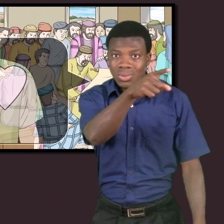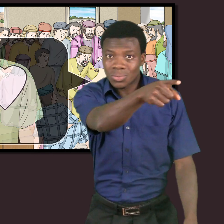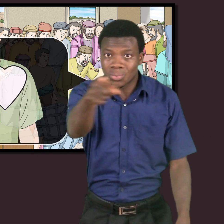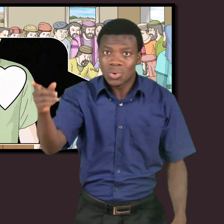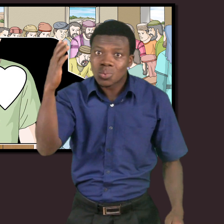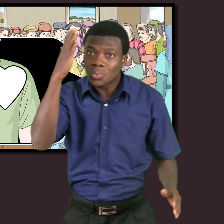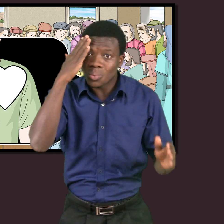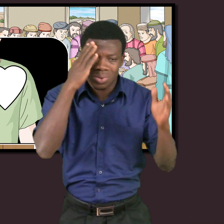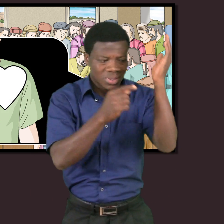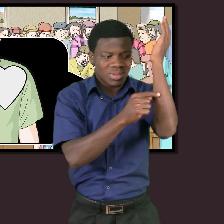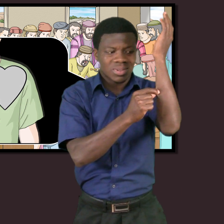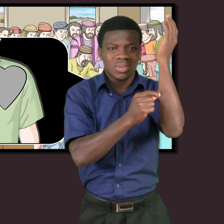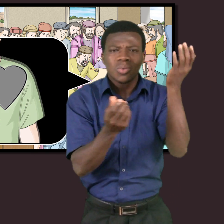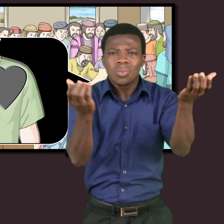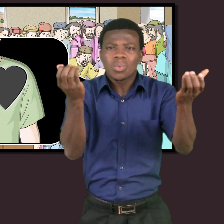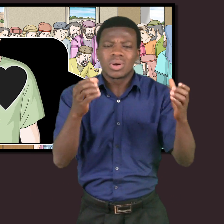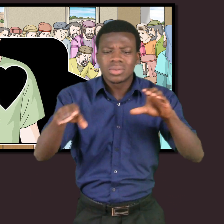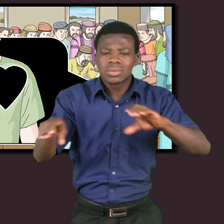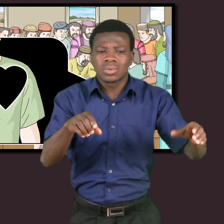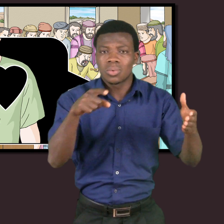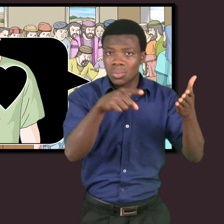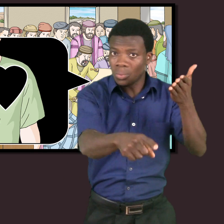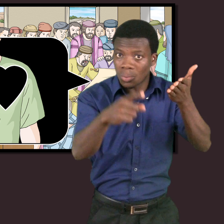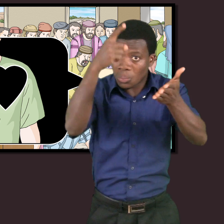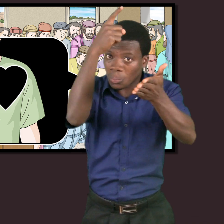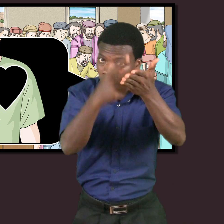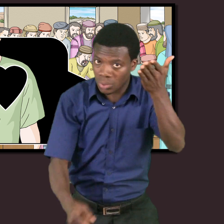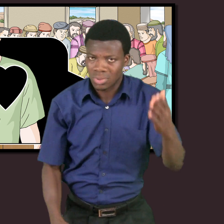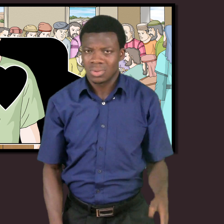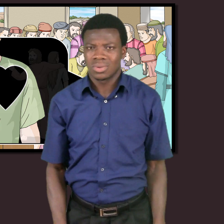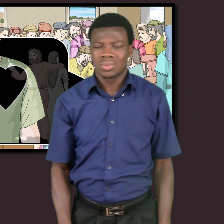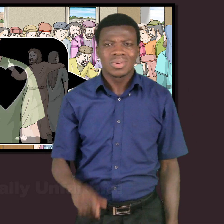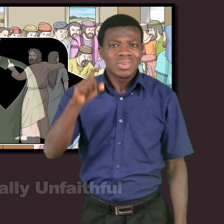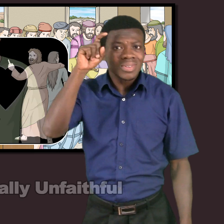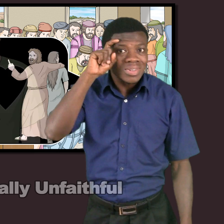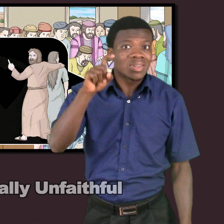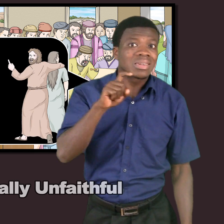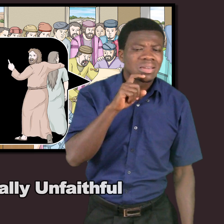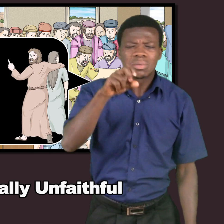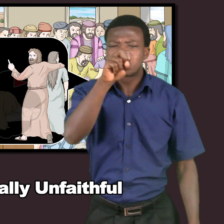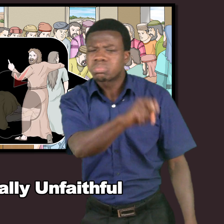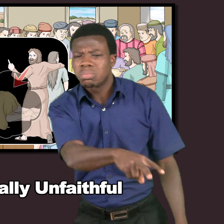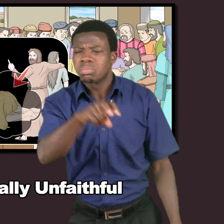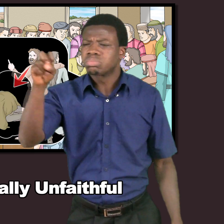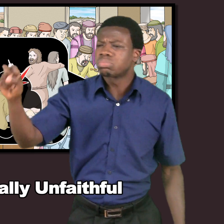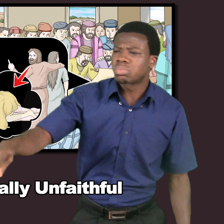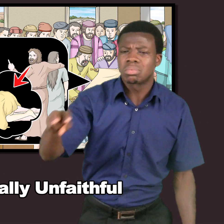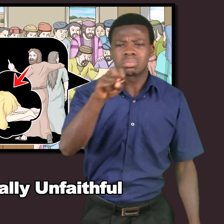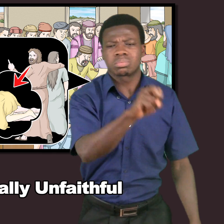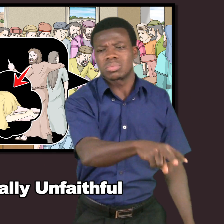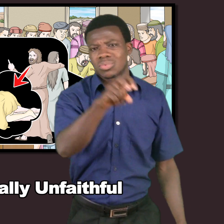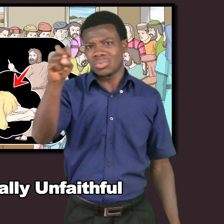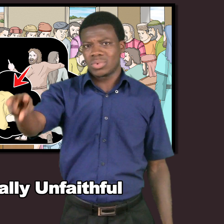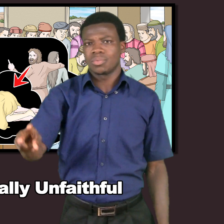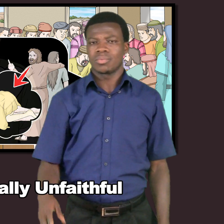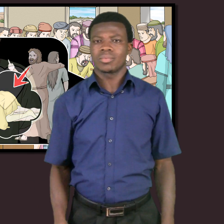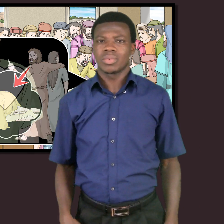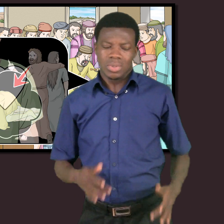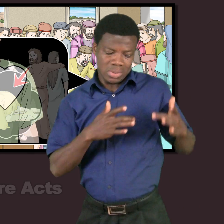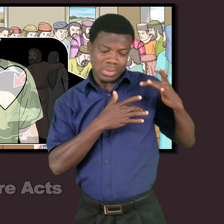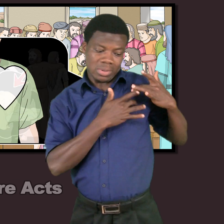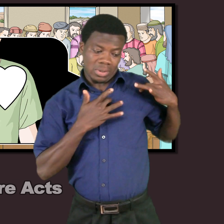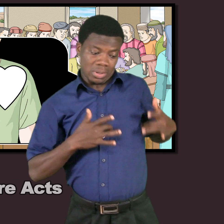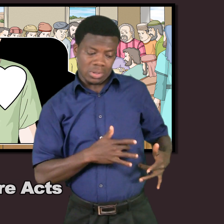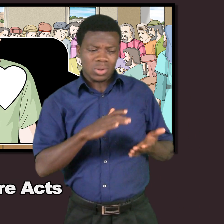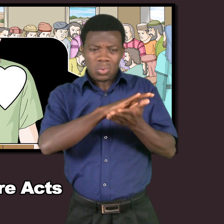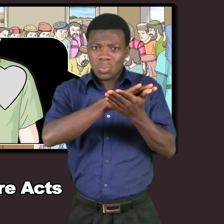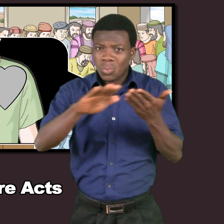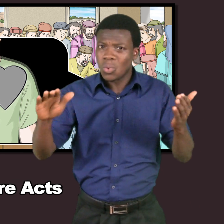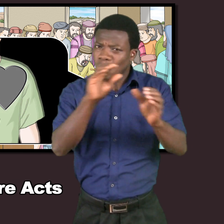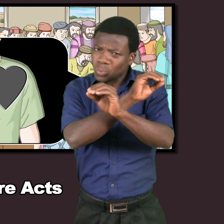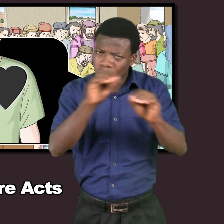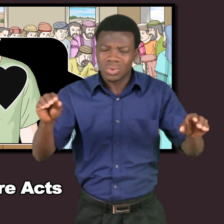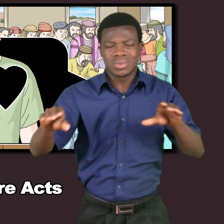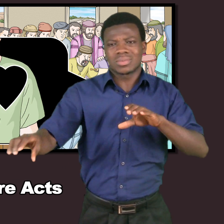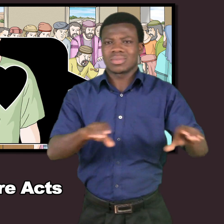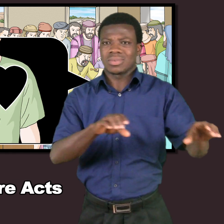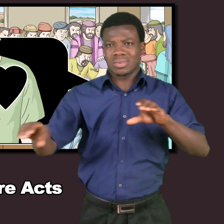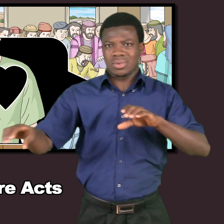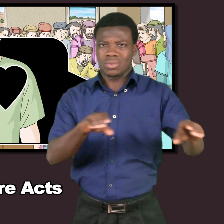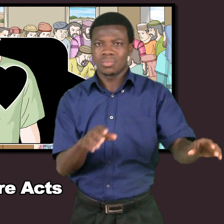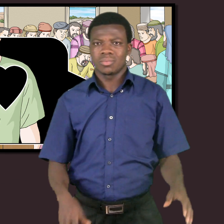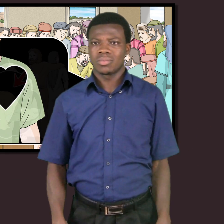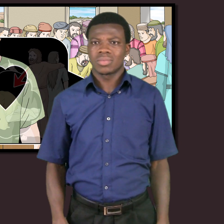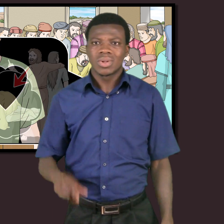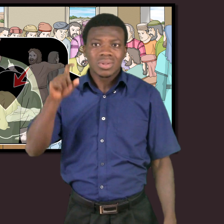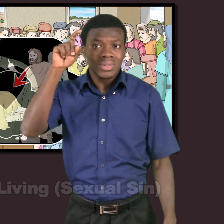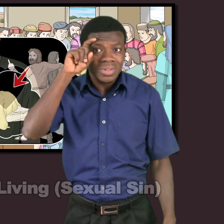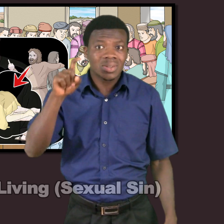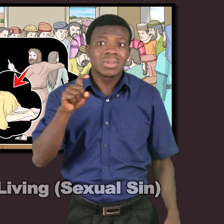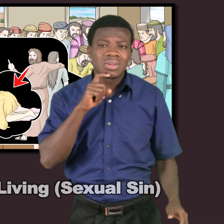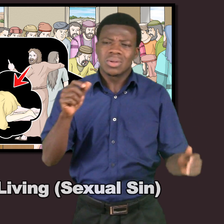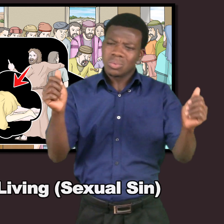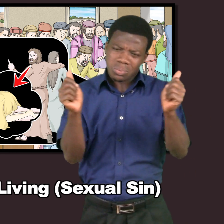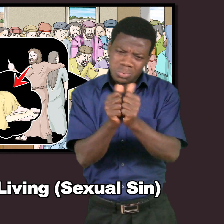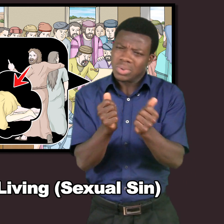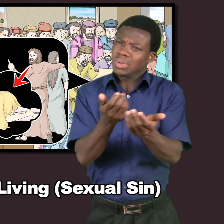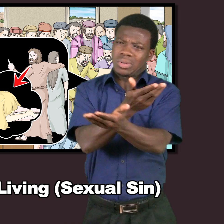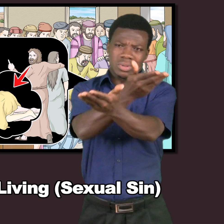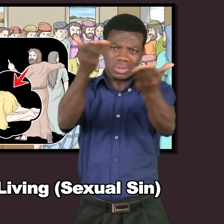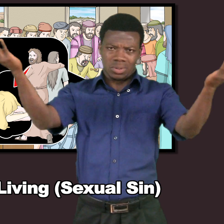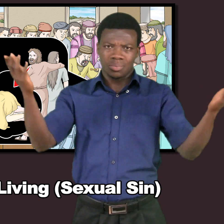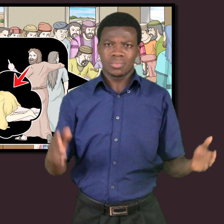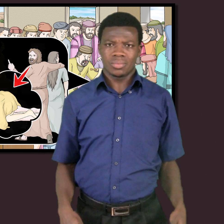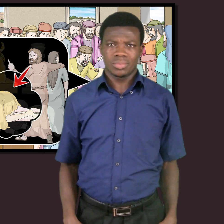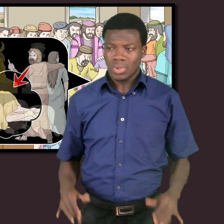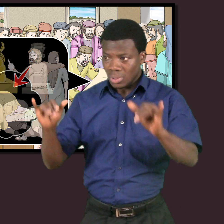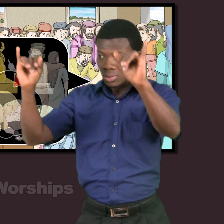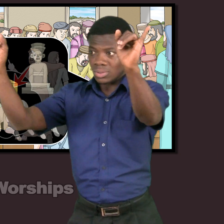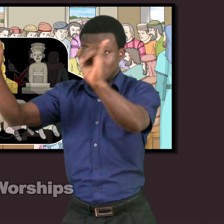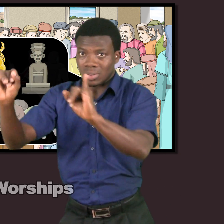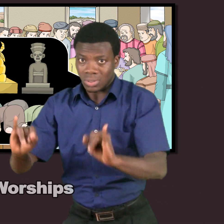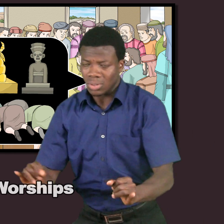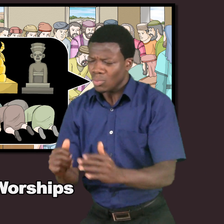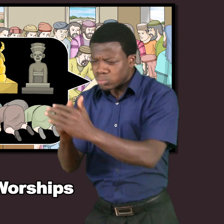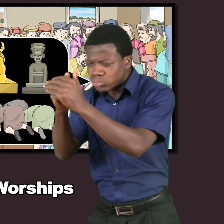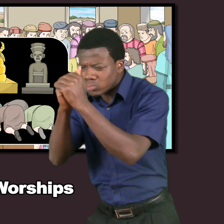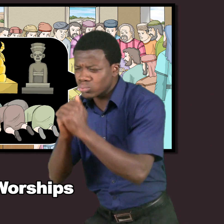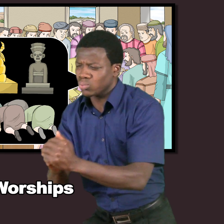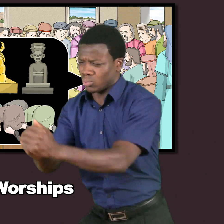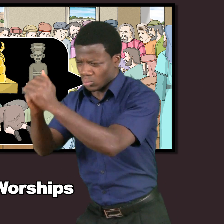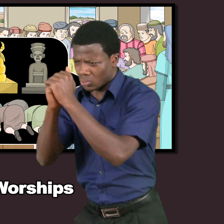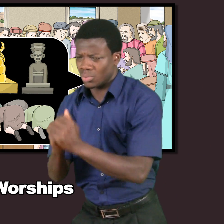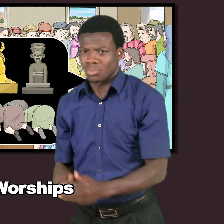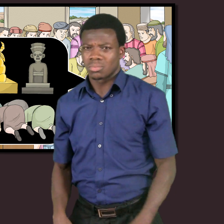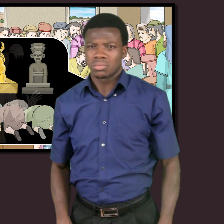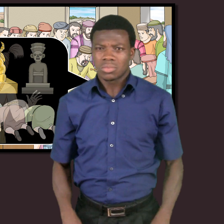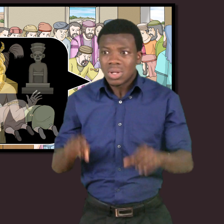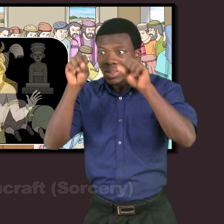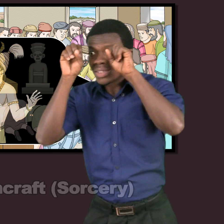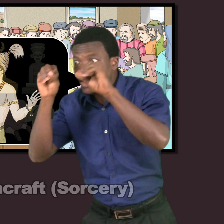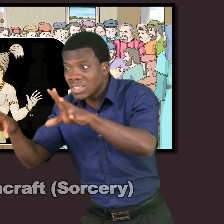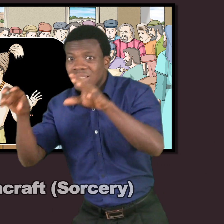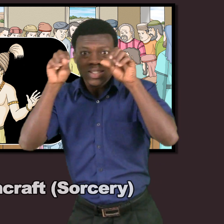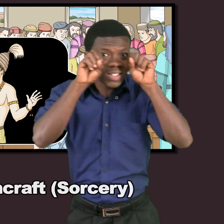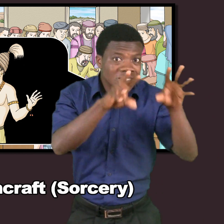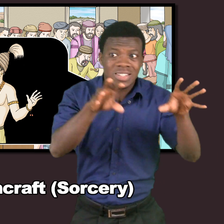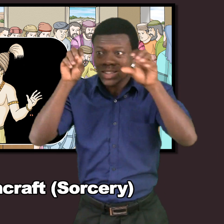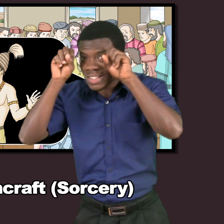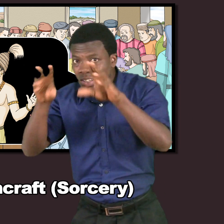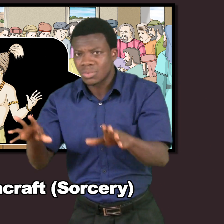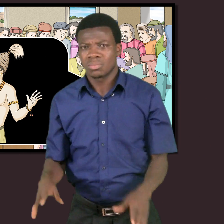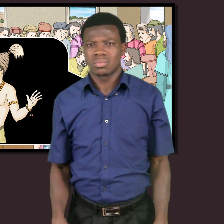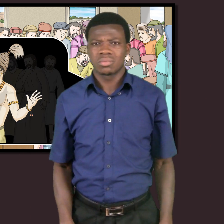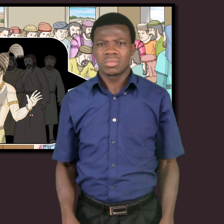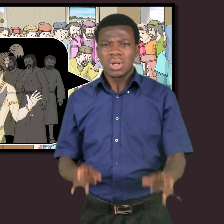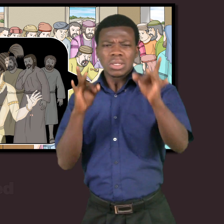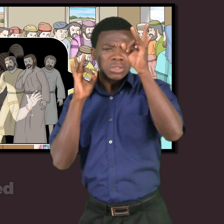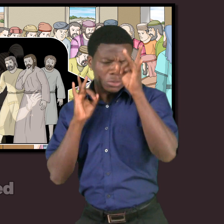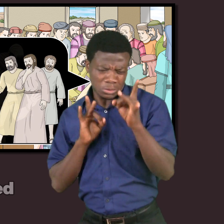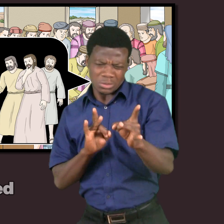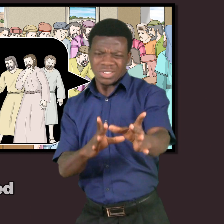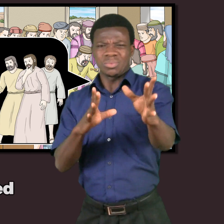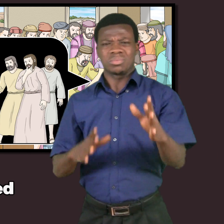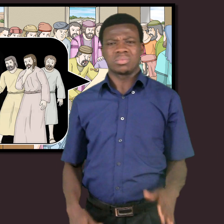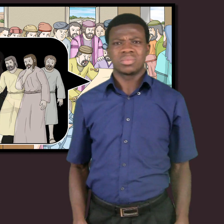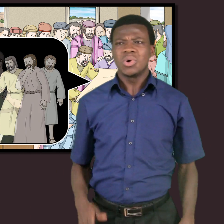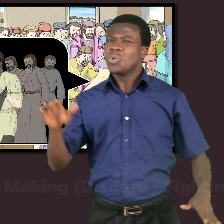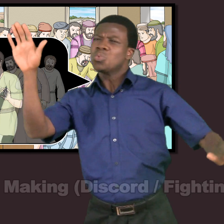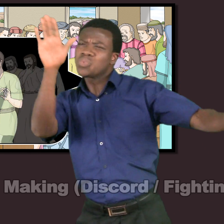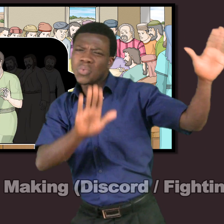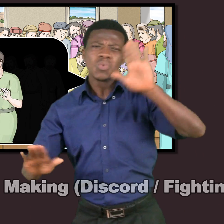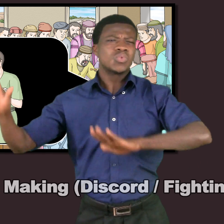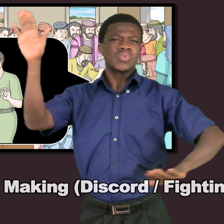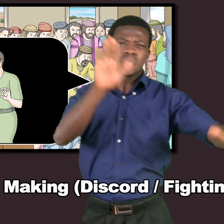The acts of the flesh are obvious: sexual immorality, impurity, and debauchery; idolatry and sorcery;